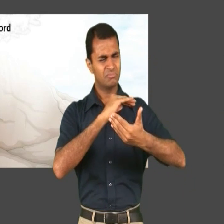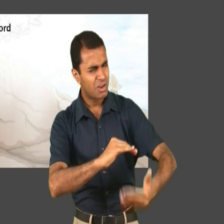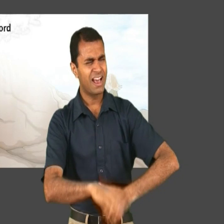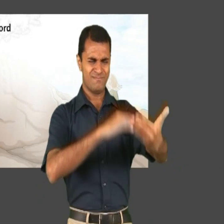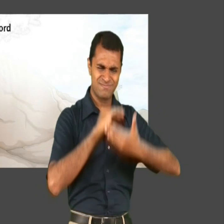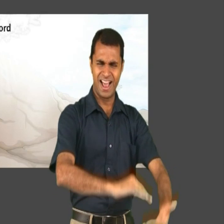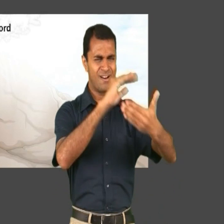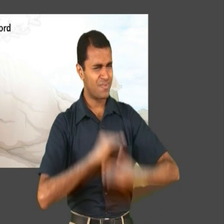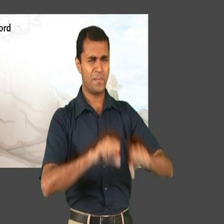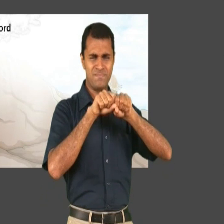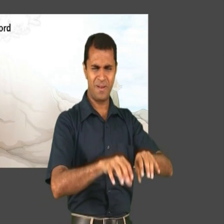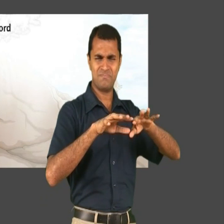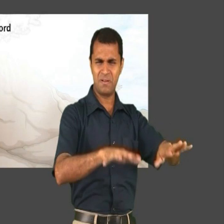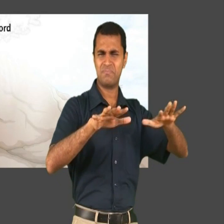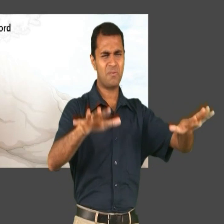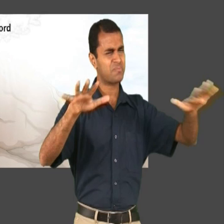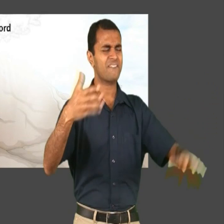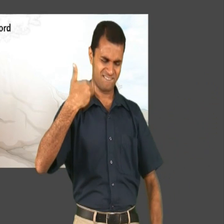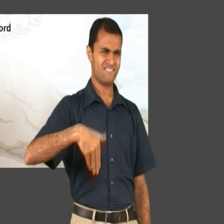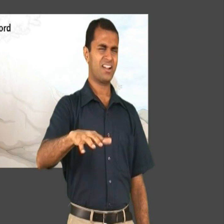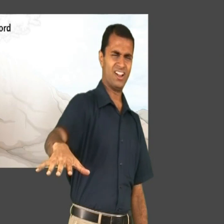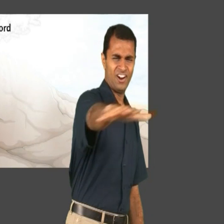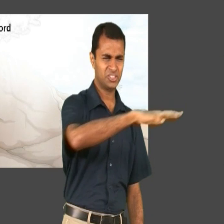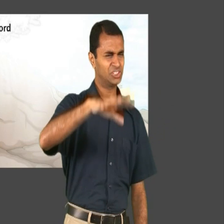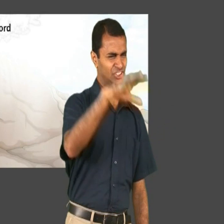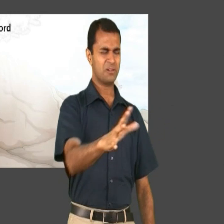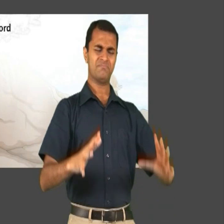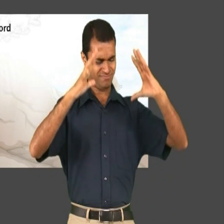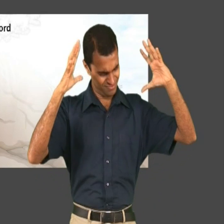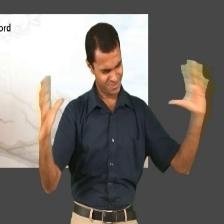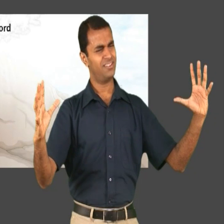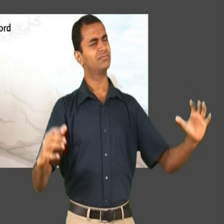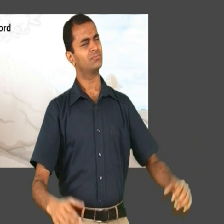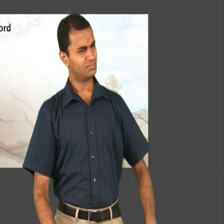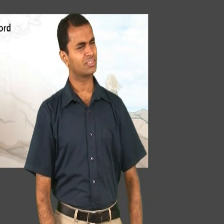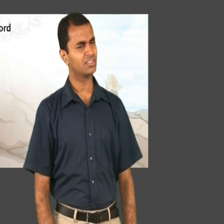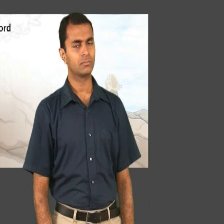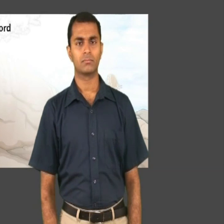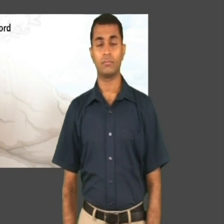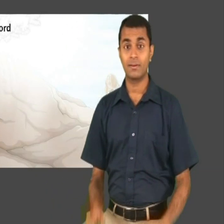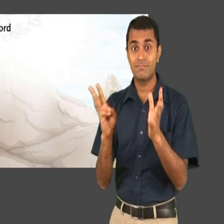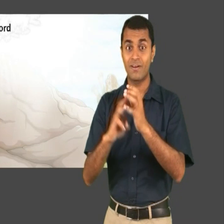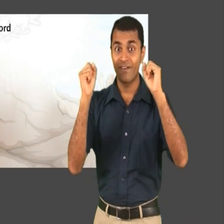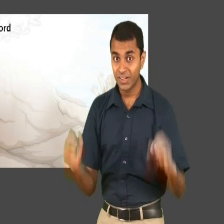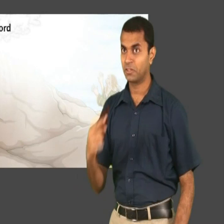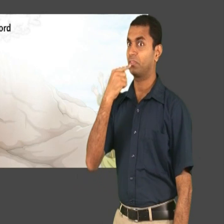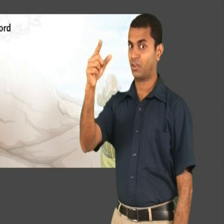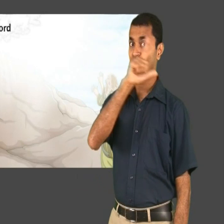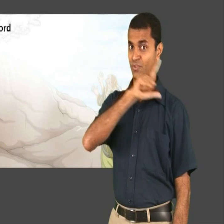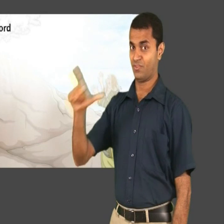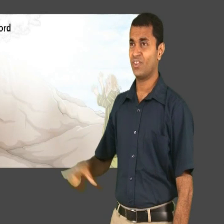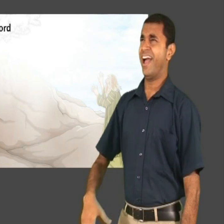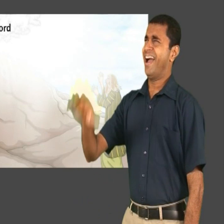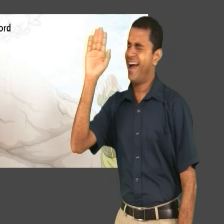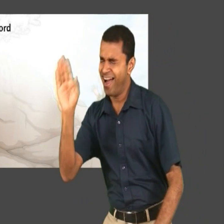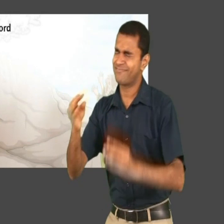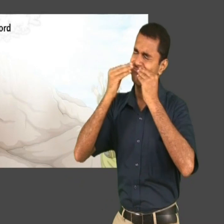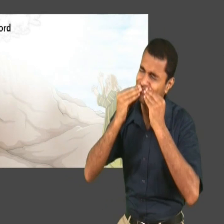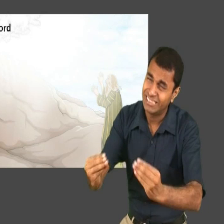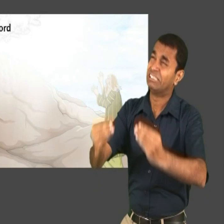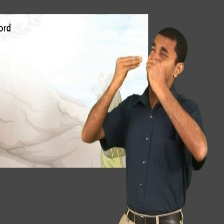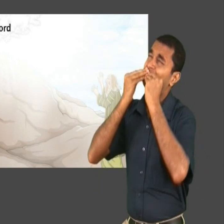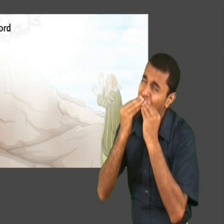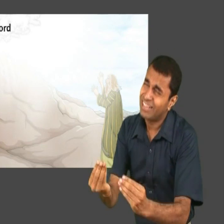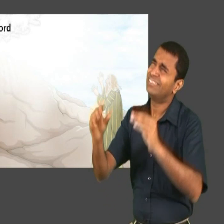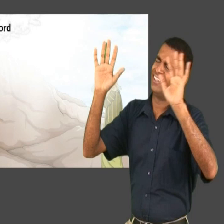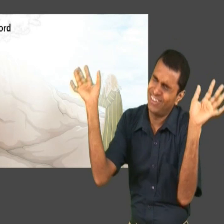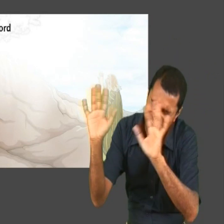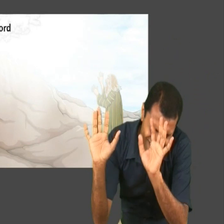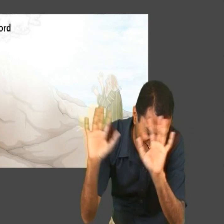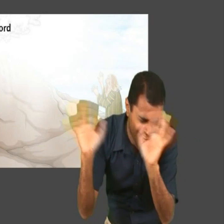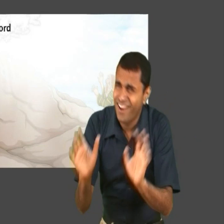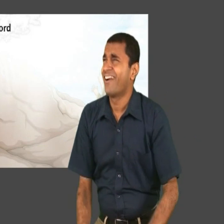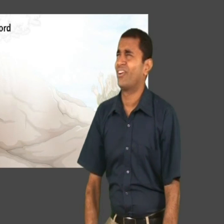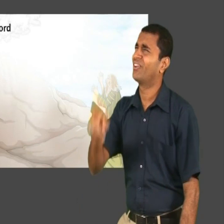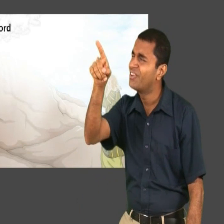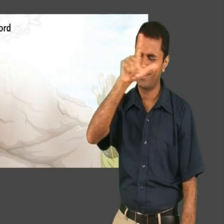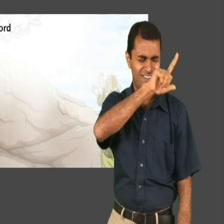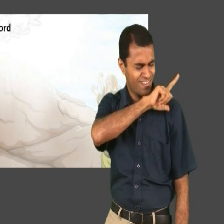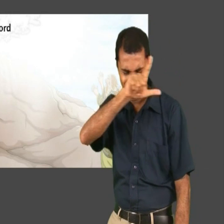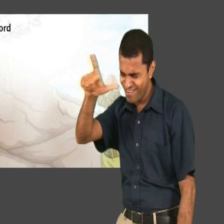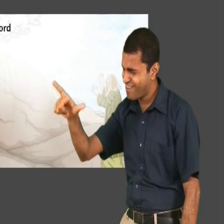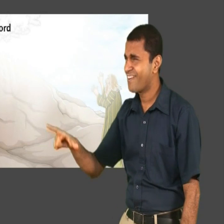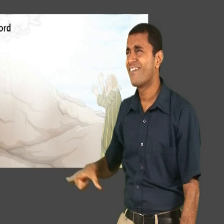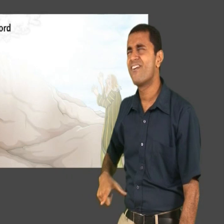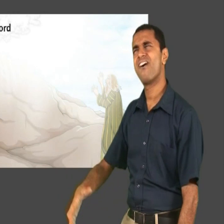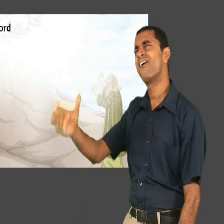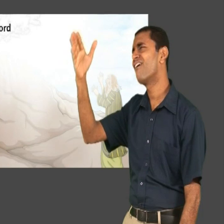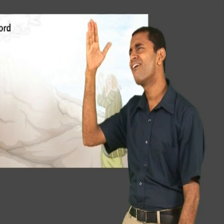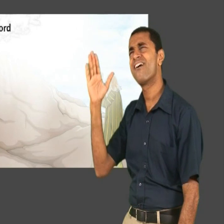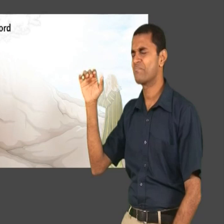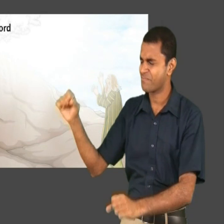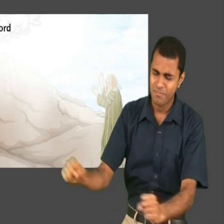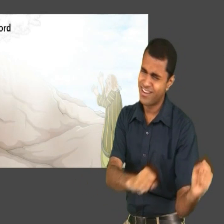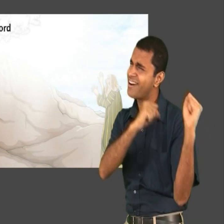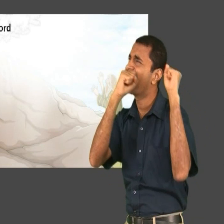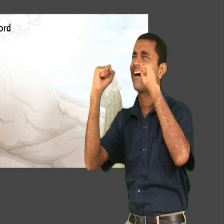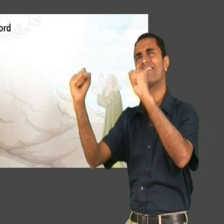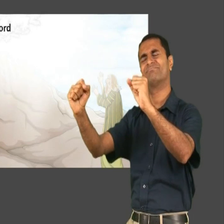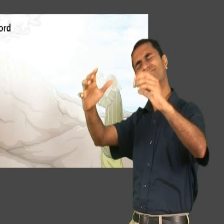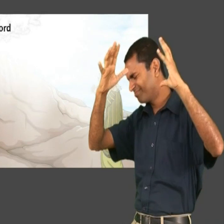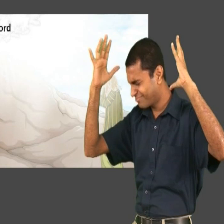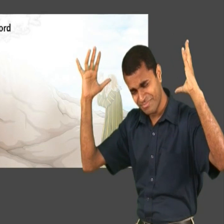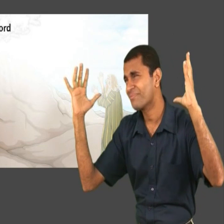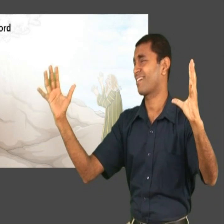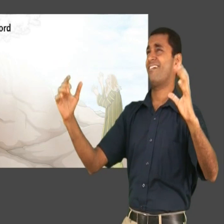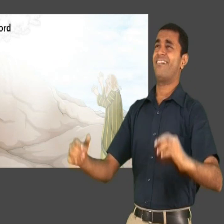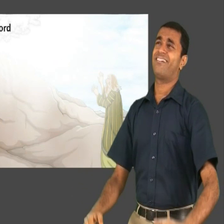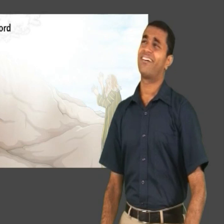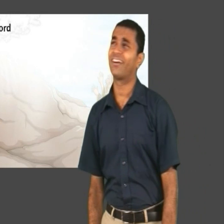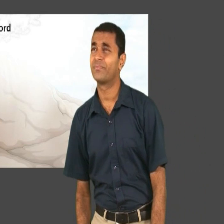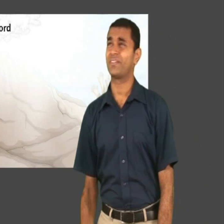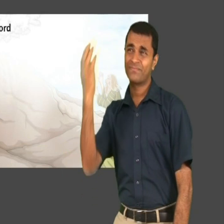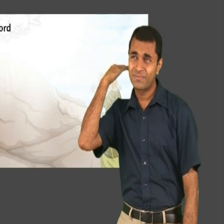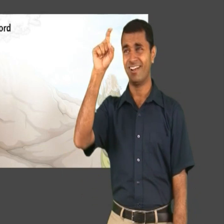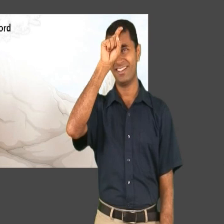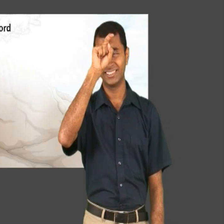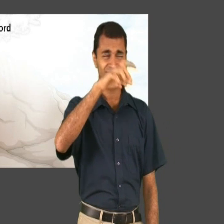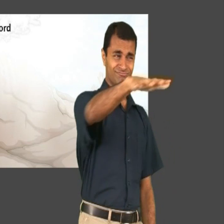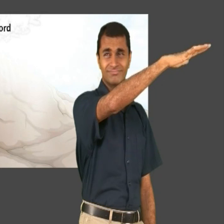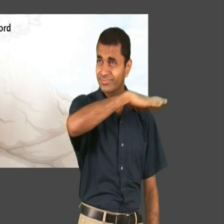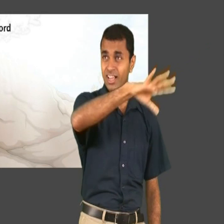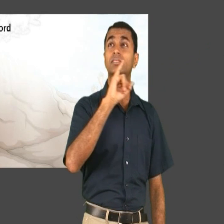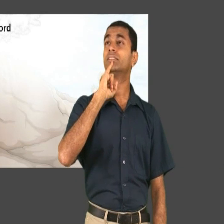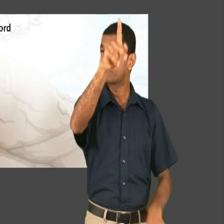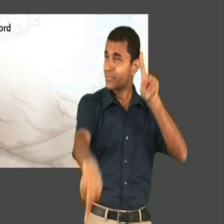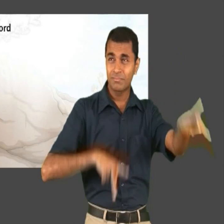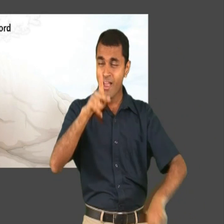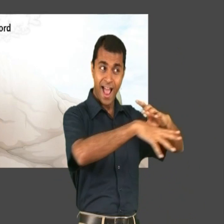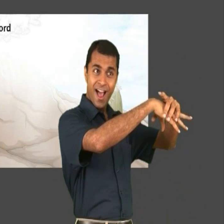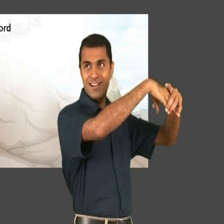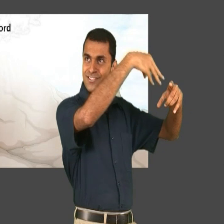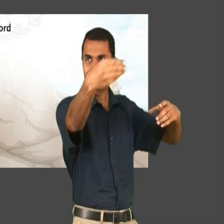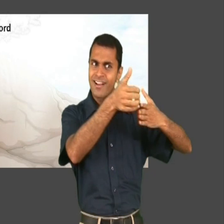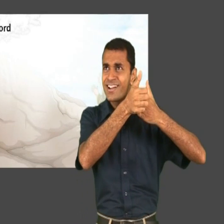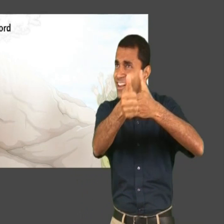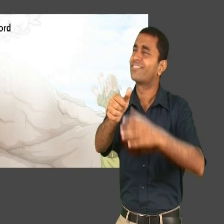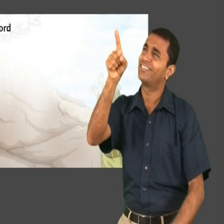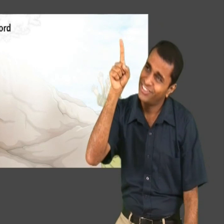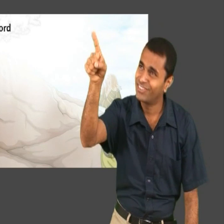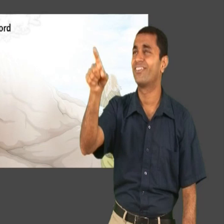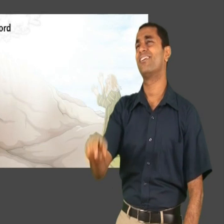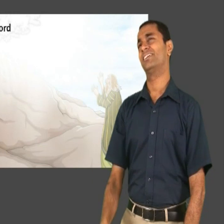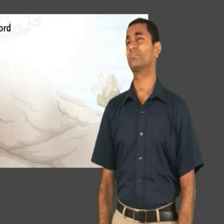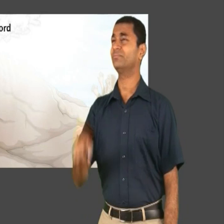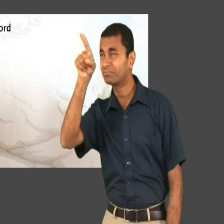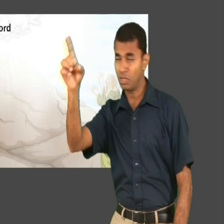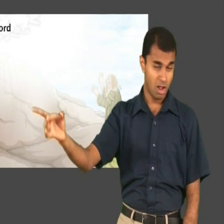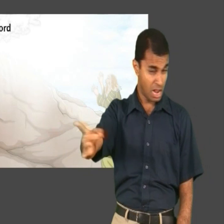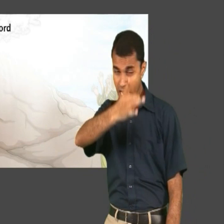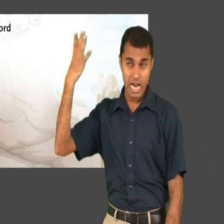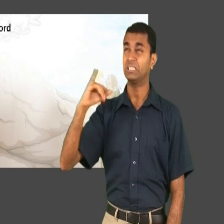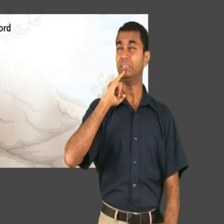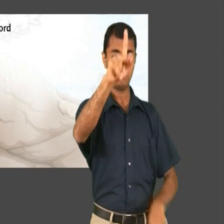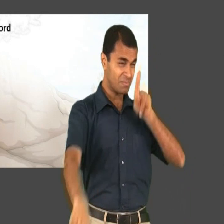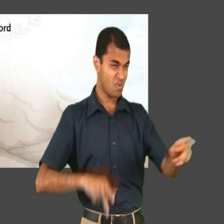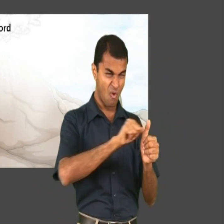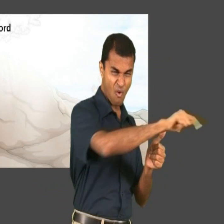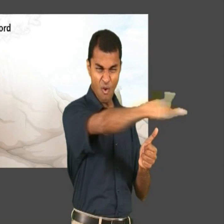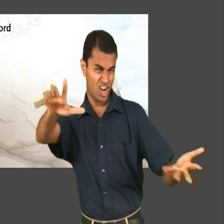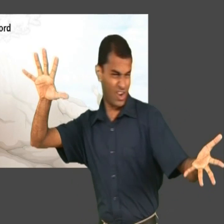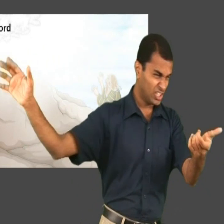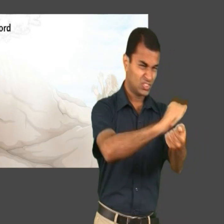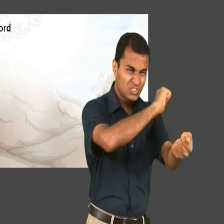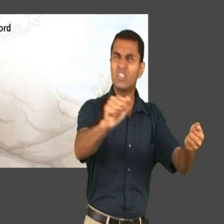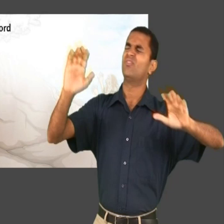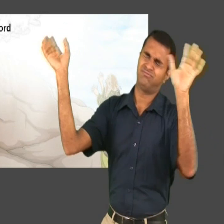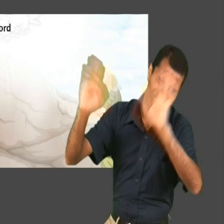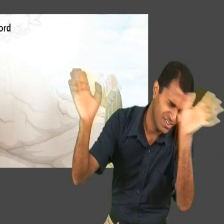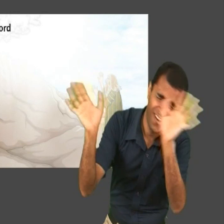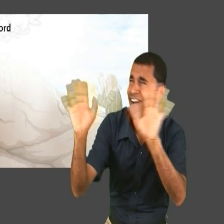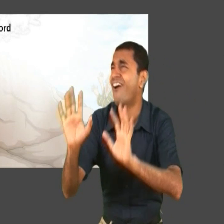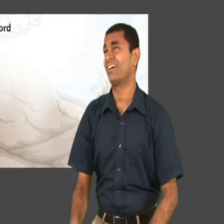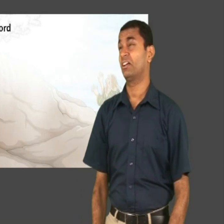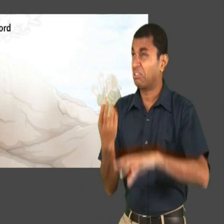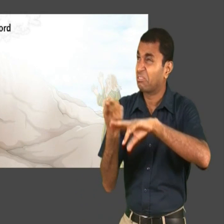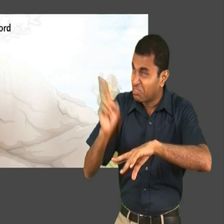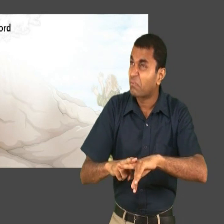But Moses sought the favor of the LORD his God, saying, “O LORD, why does Your anger burn against Your people, whom You brought out of the land of Egypt with great power and a mighty hand?